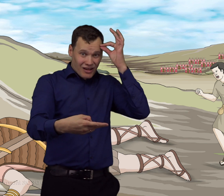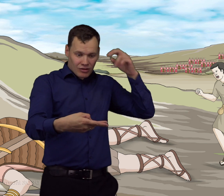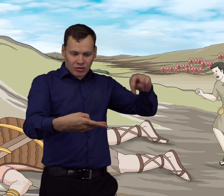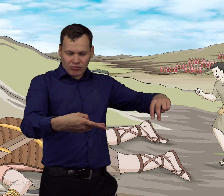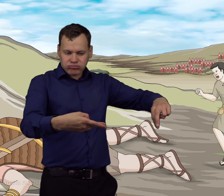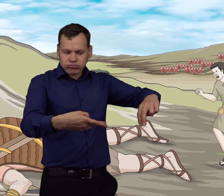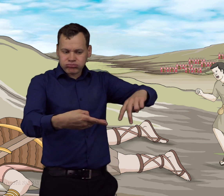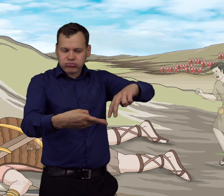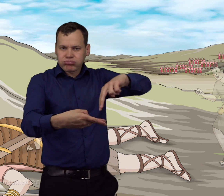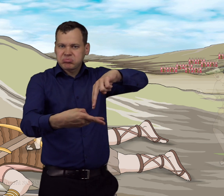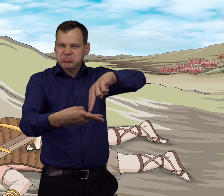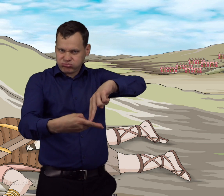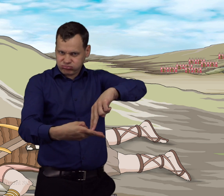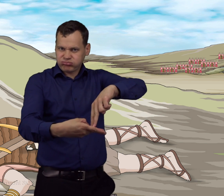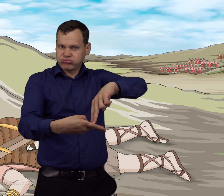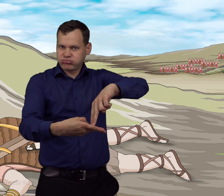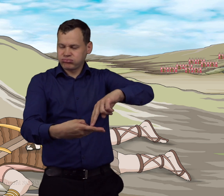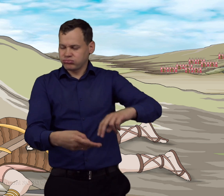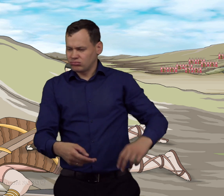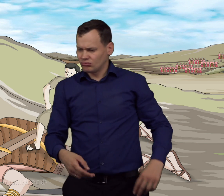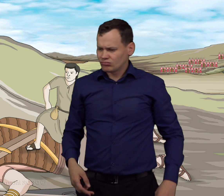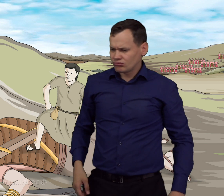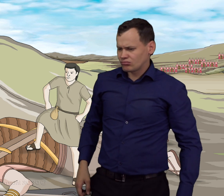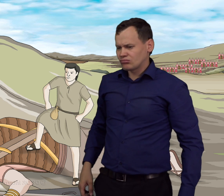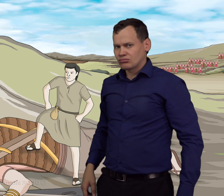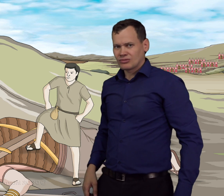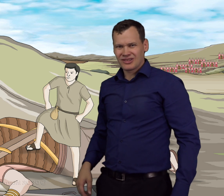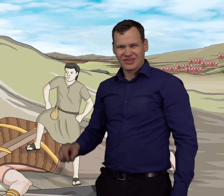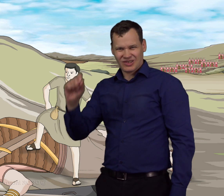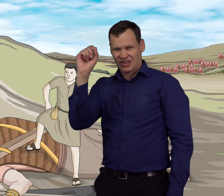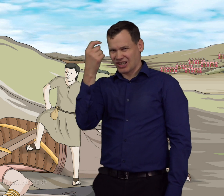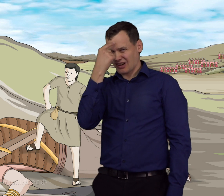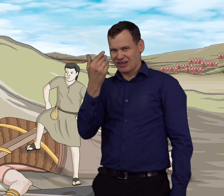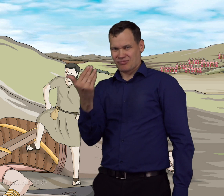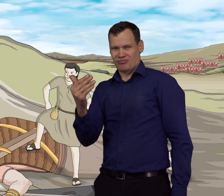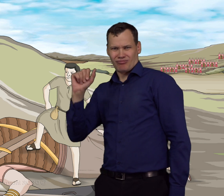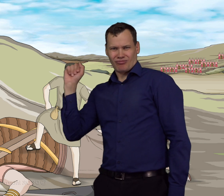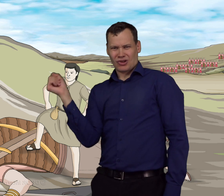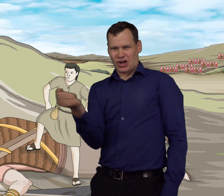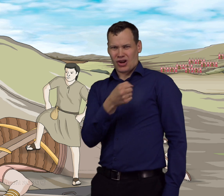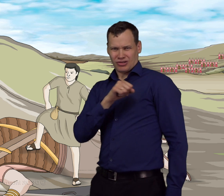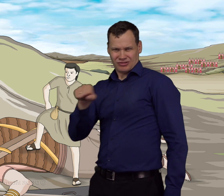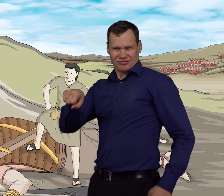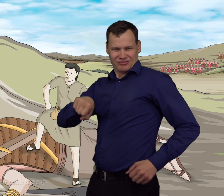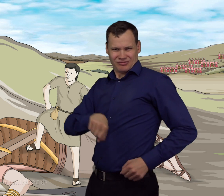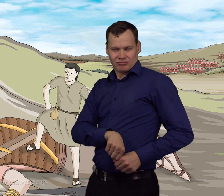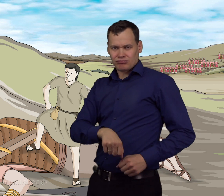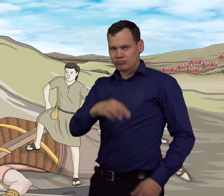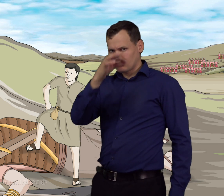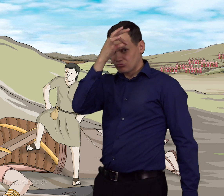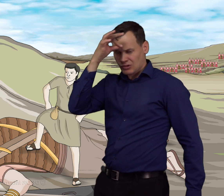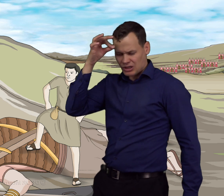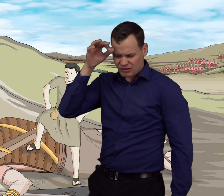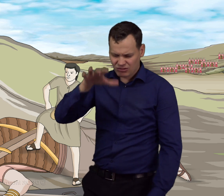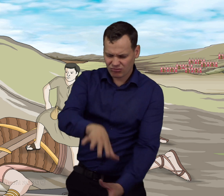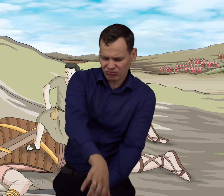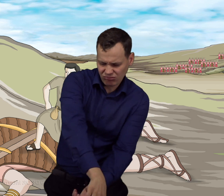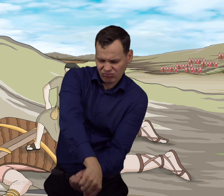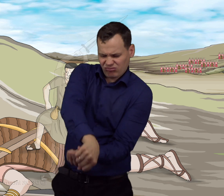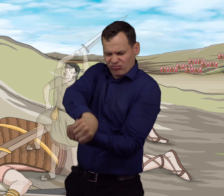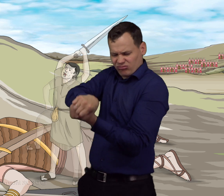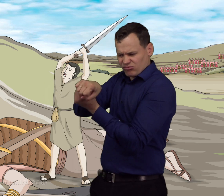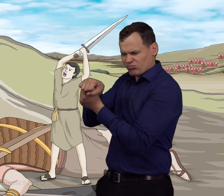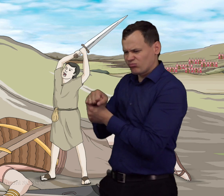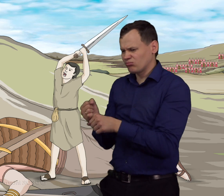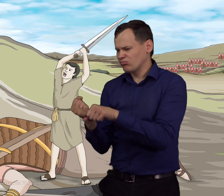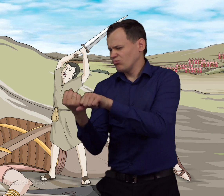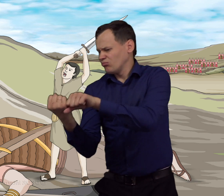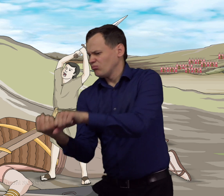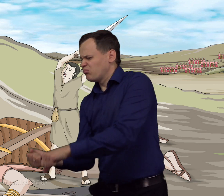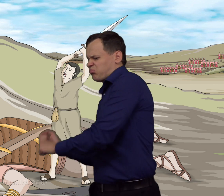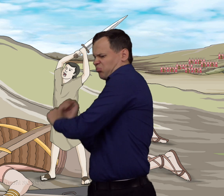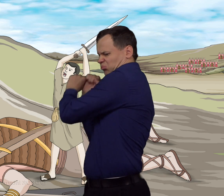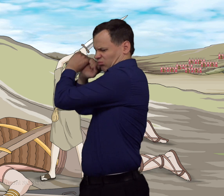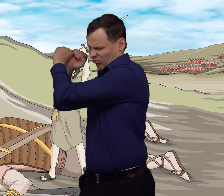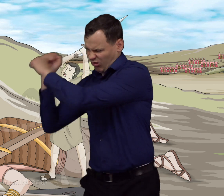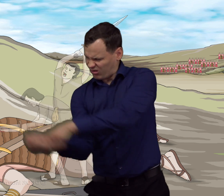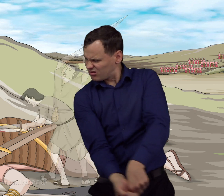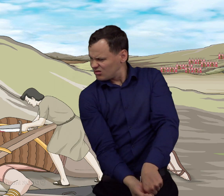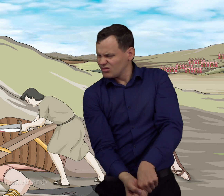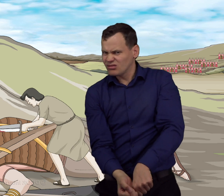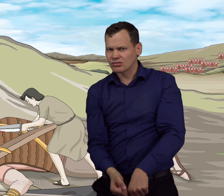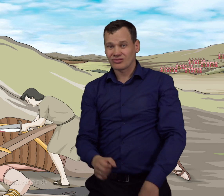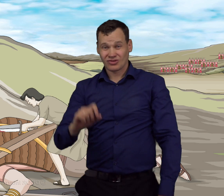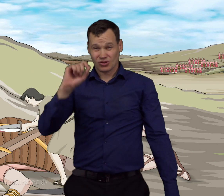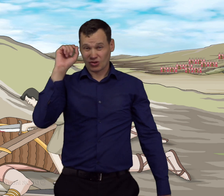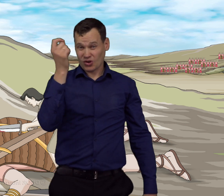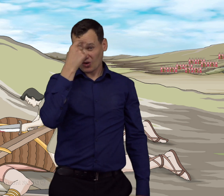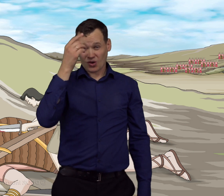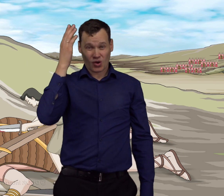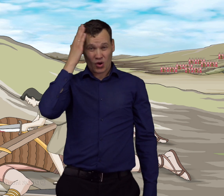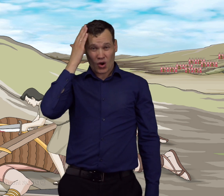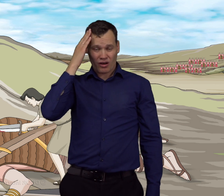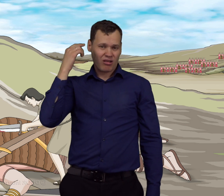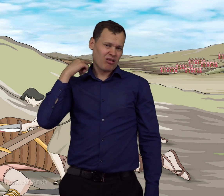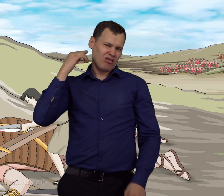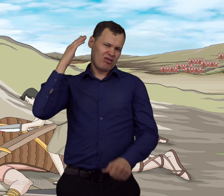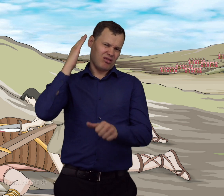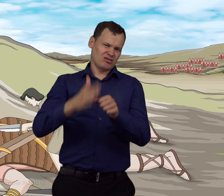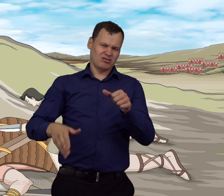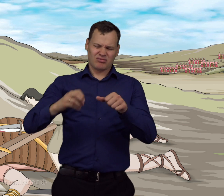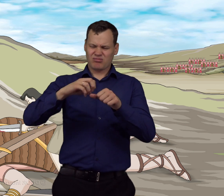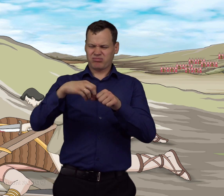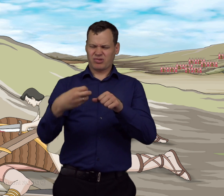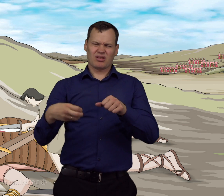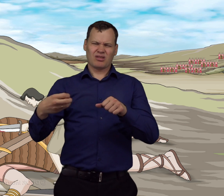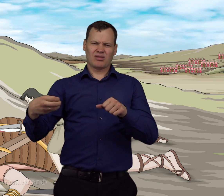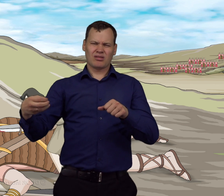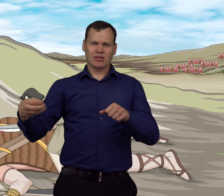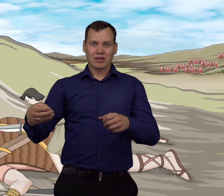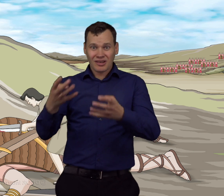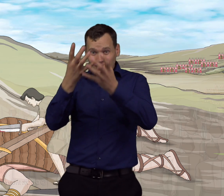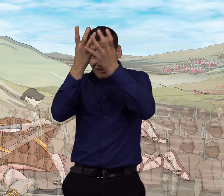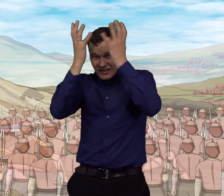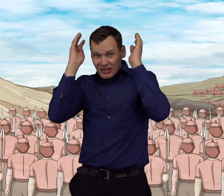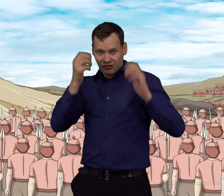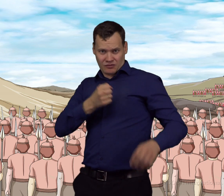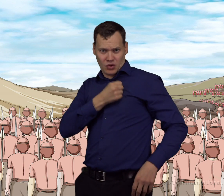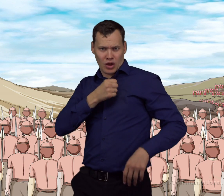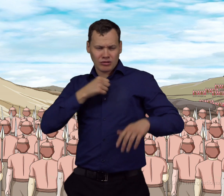David ran and stood over him. He grabbed the Philistine’s sword and pulled it from its sheath and killed him; and he cut off his head with the sword.